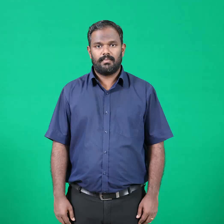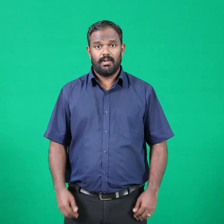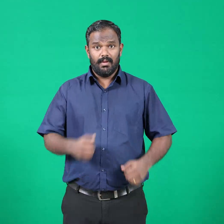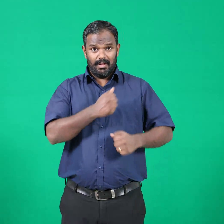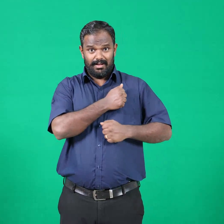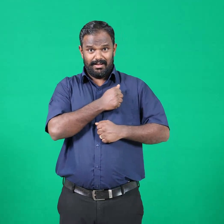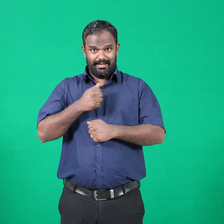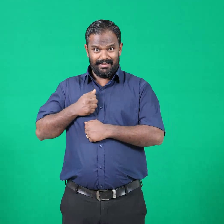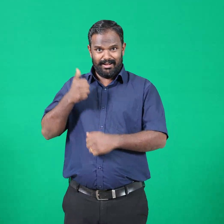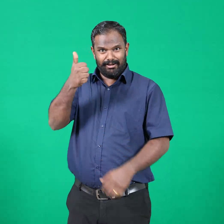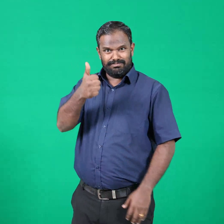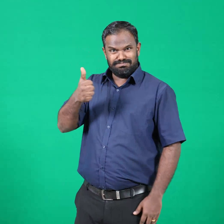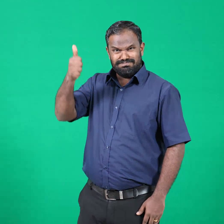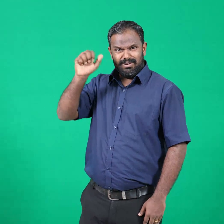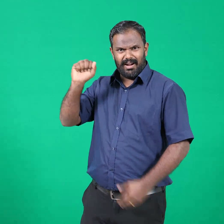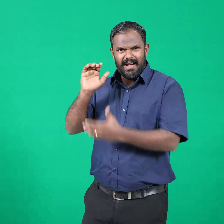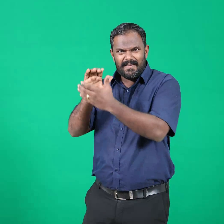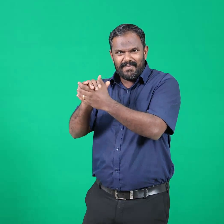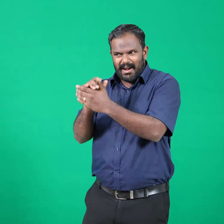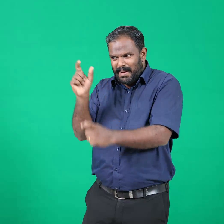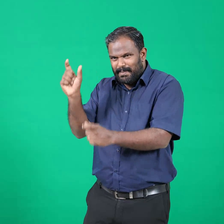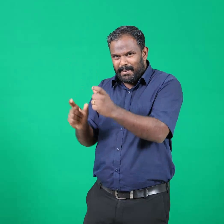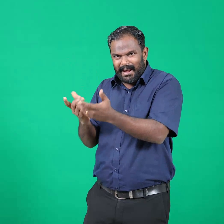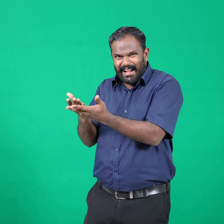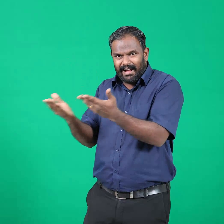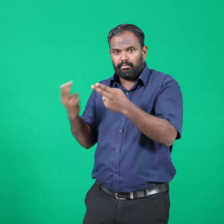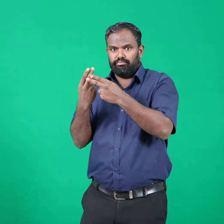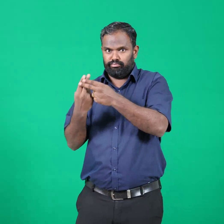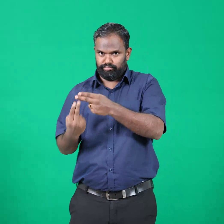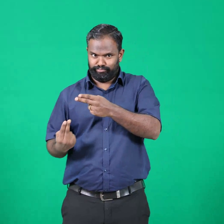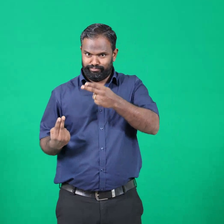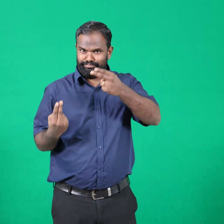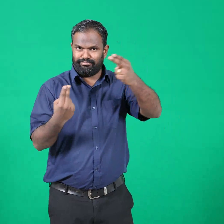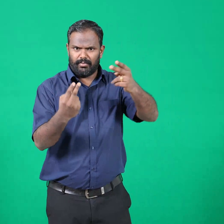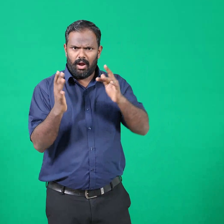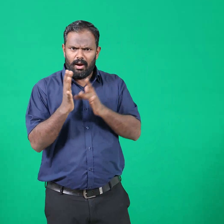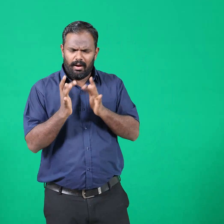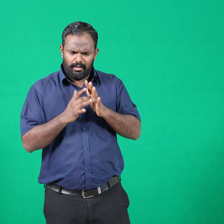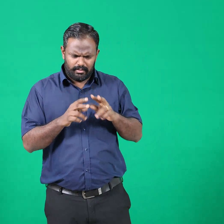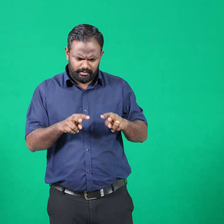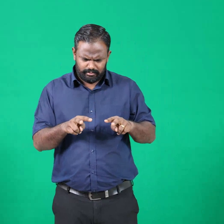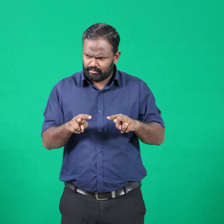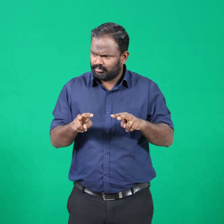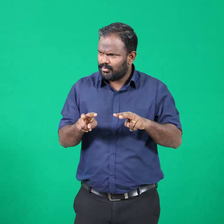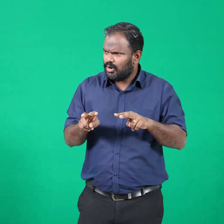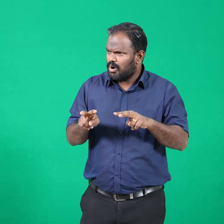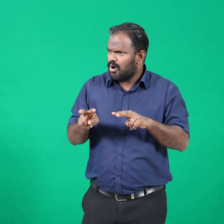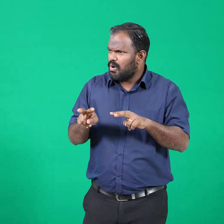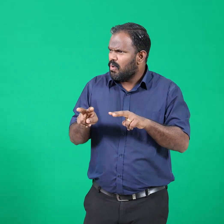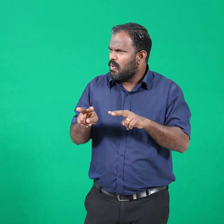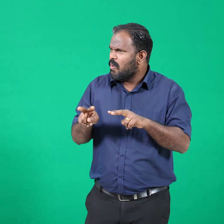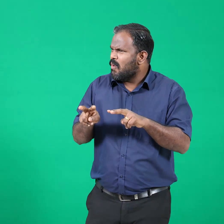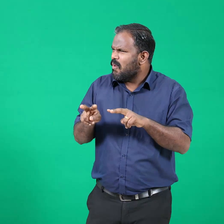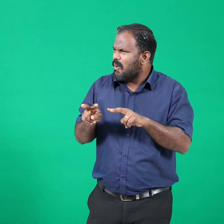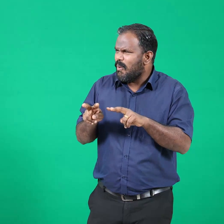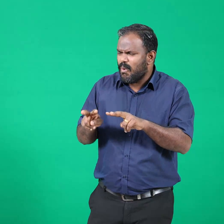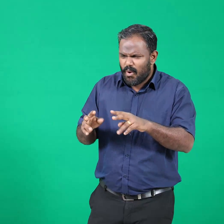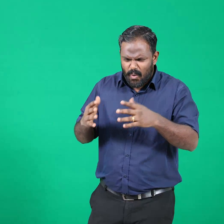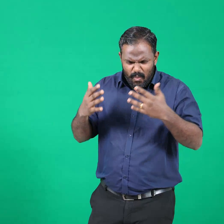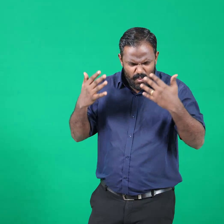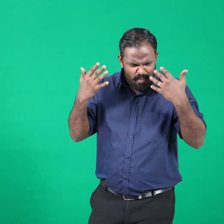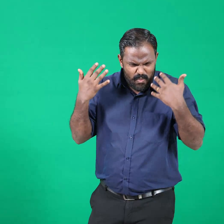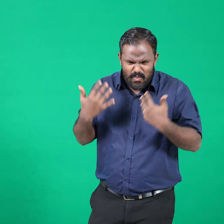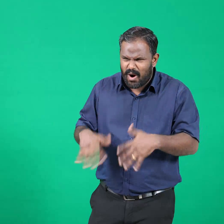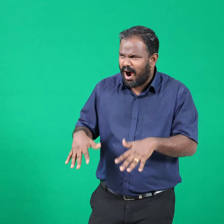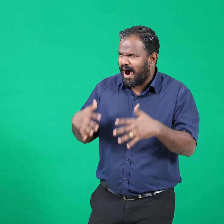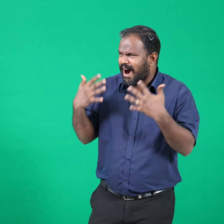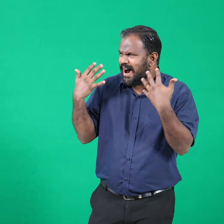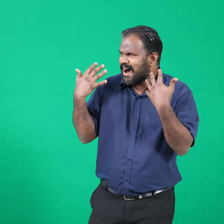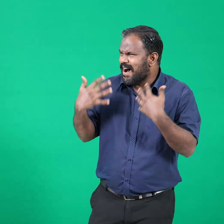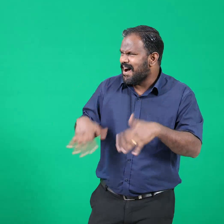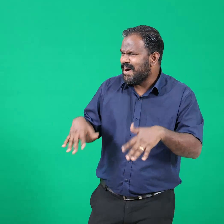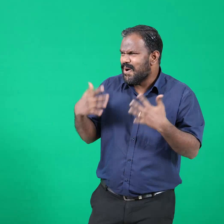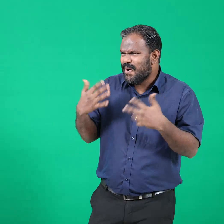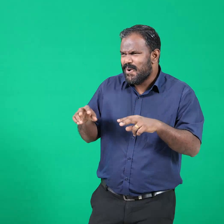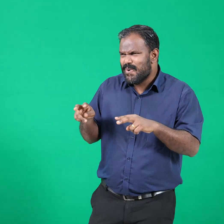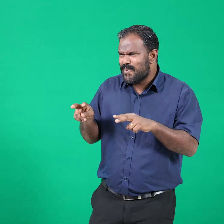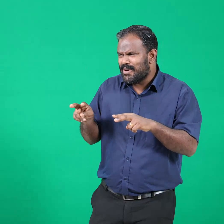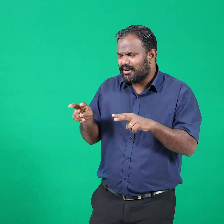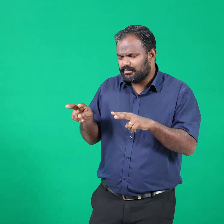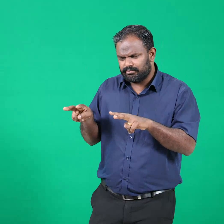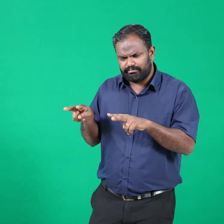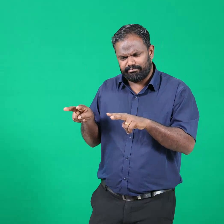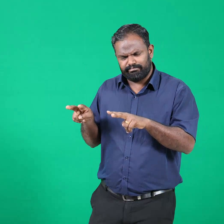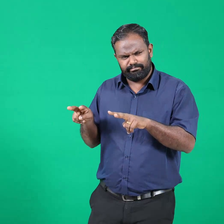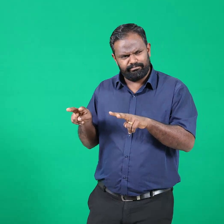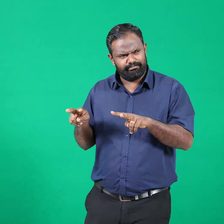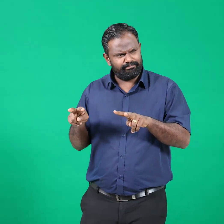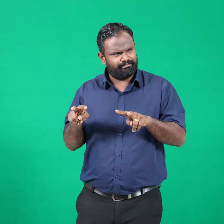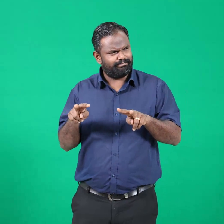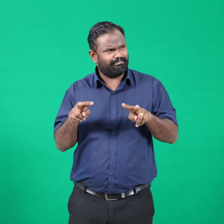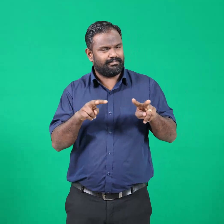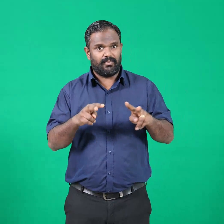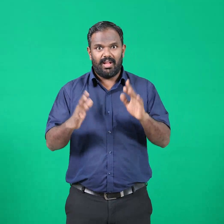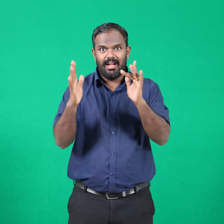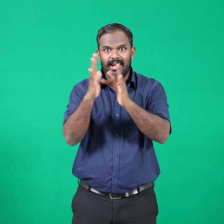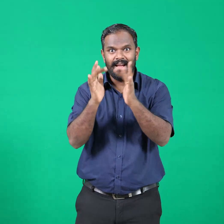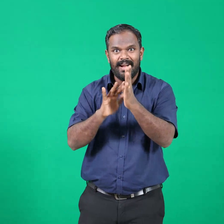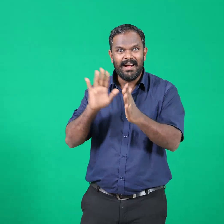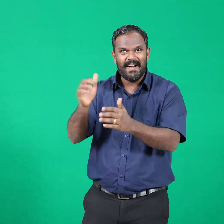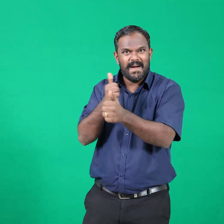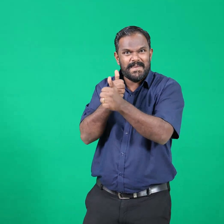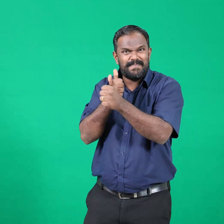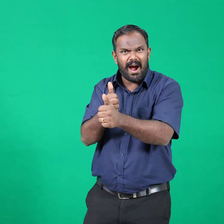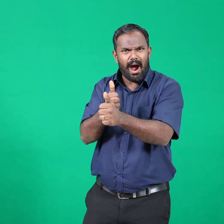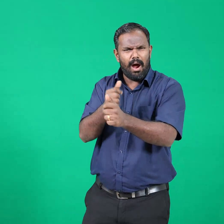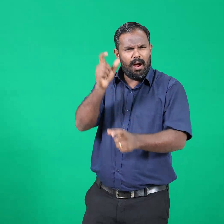When Jesus heard this, He marveled at the centurion.